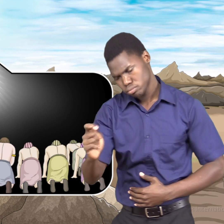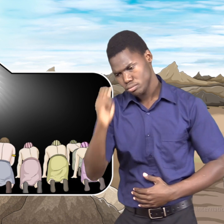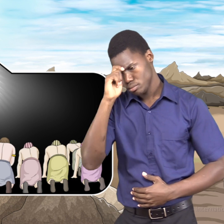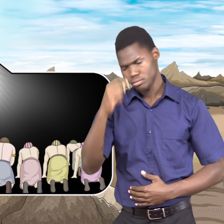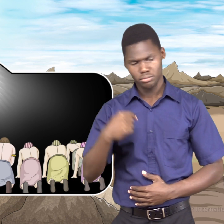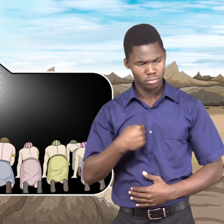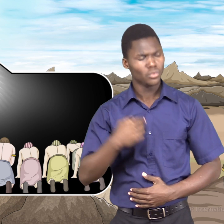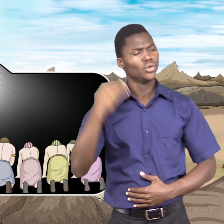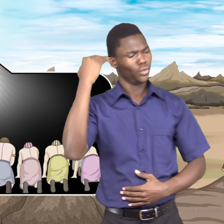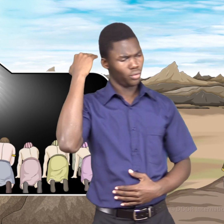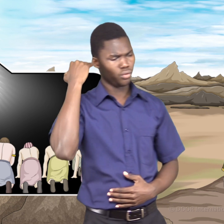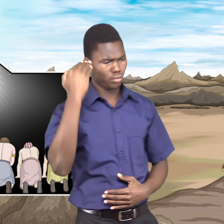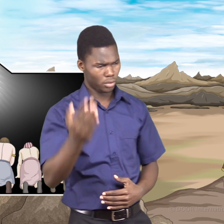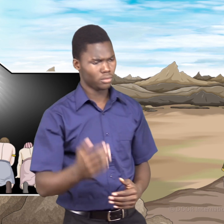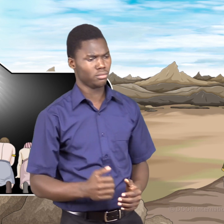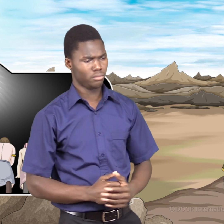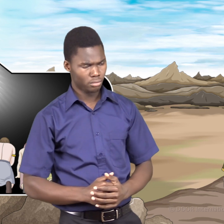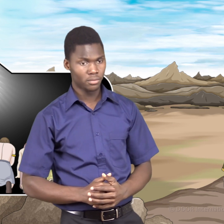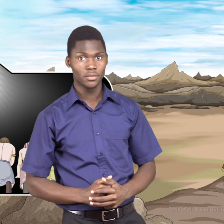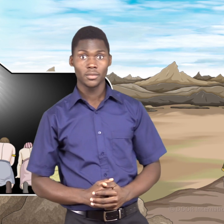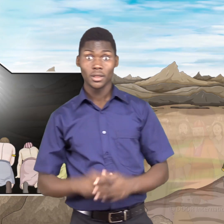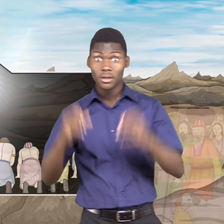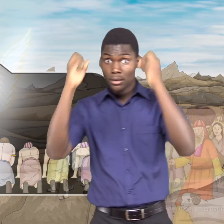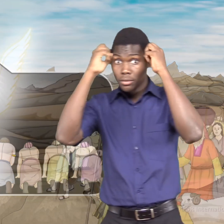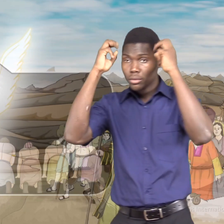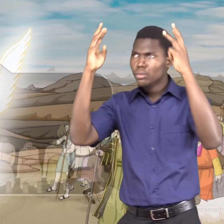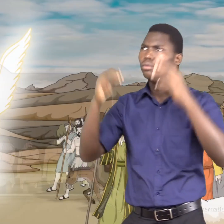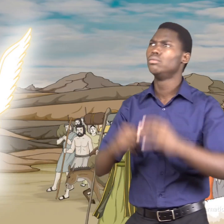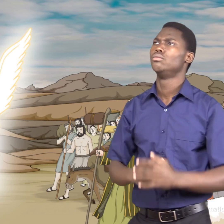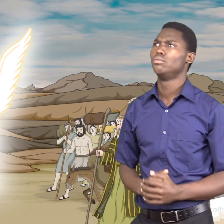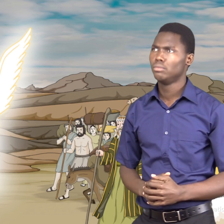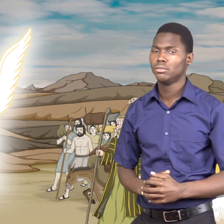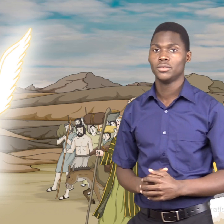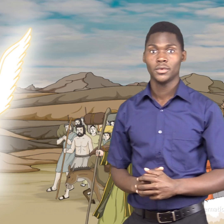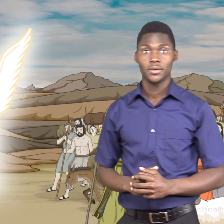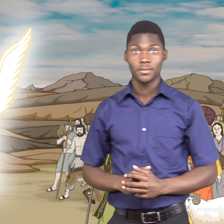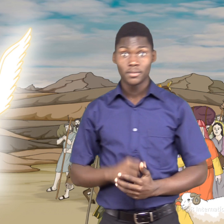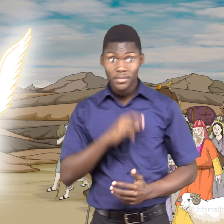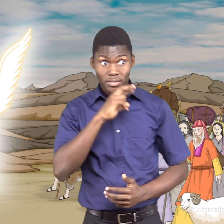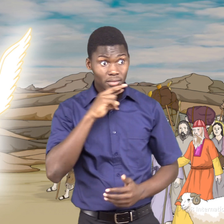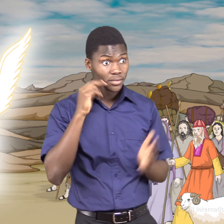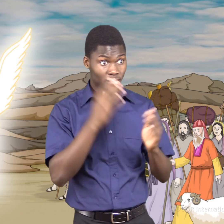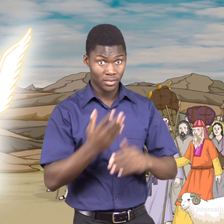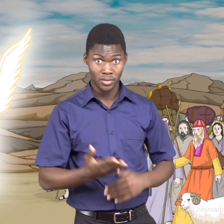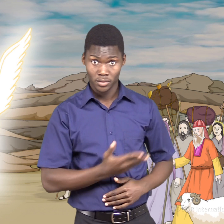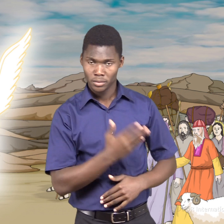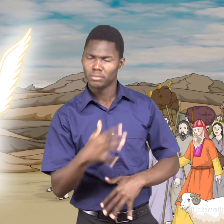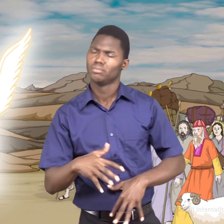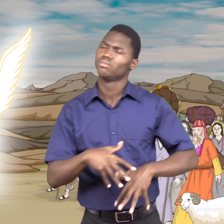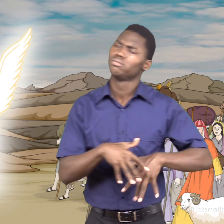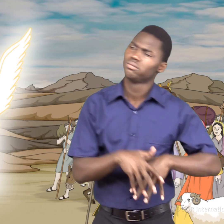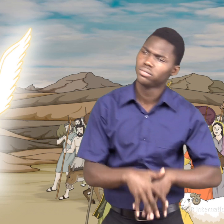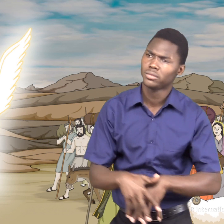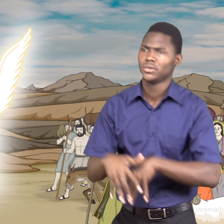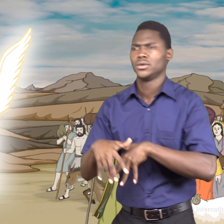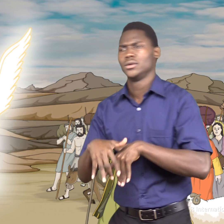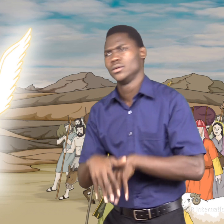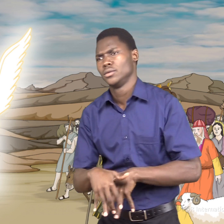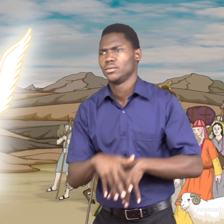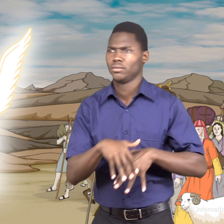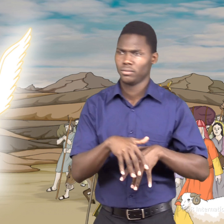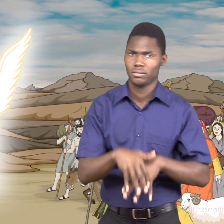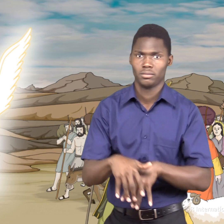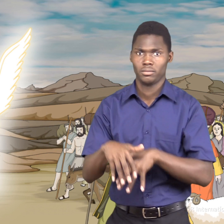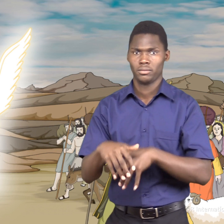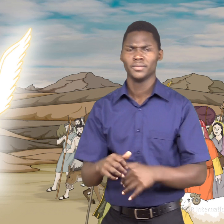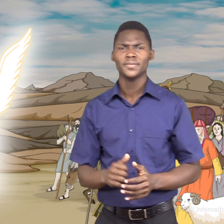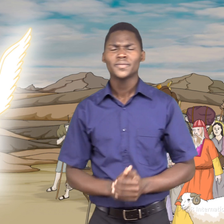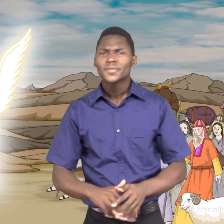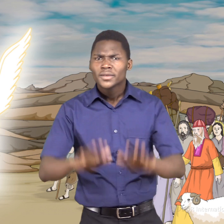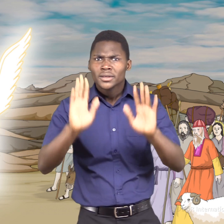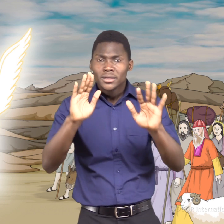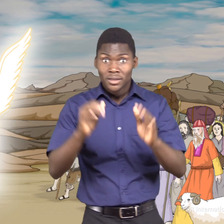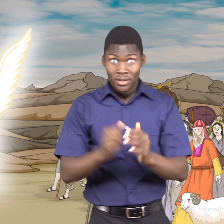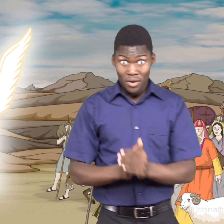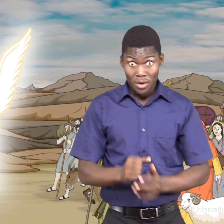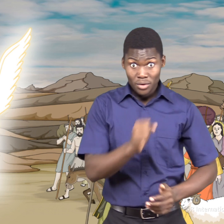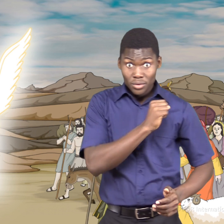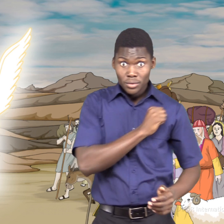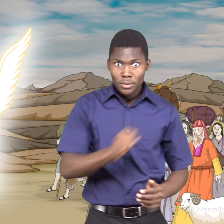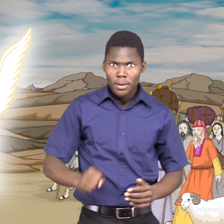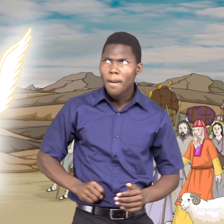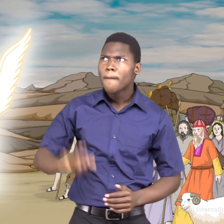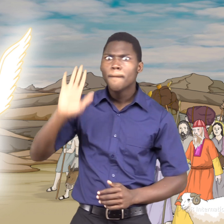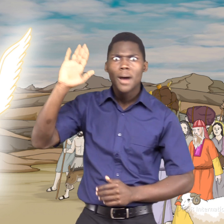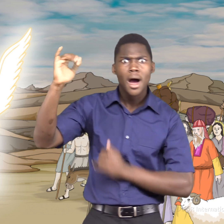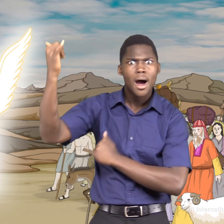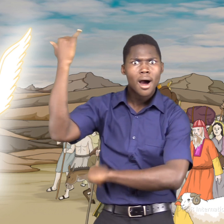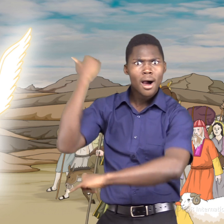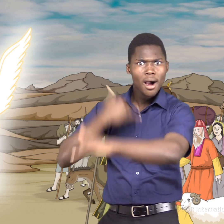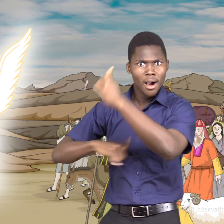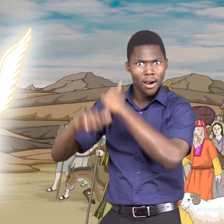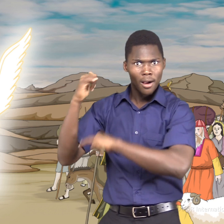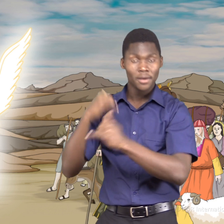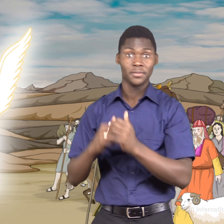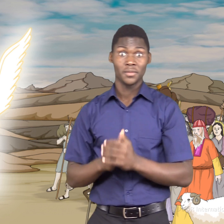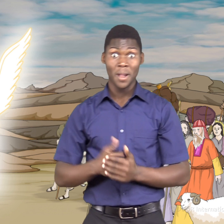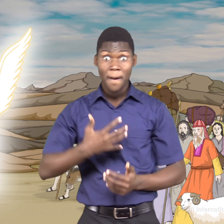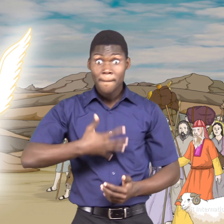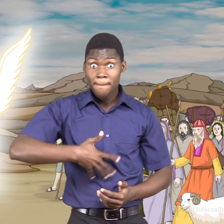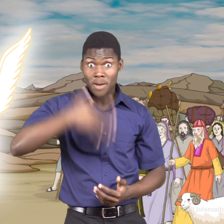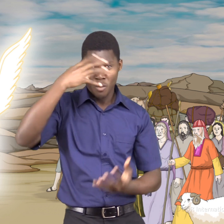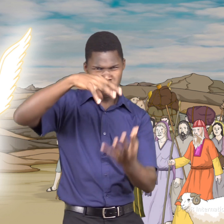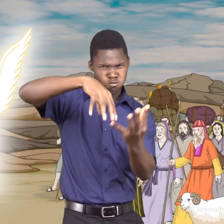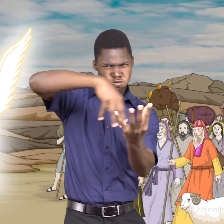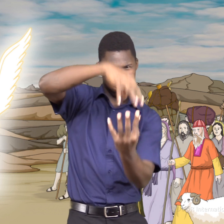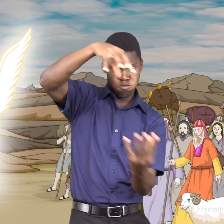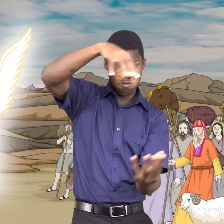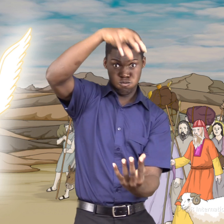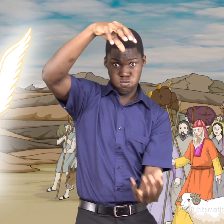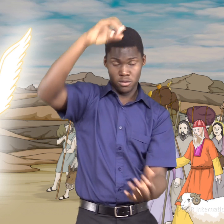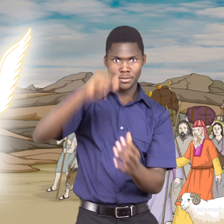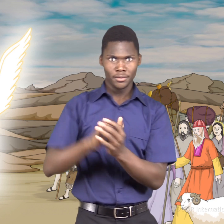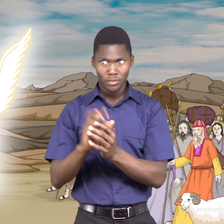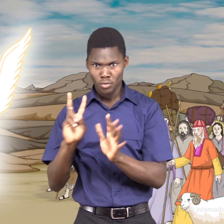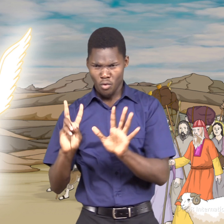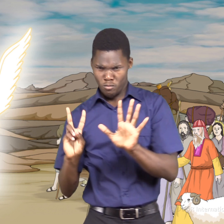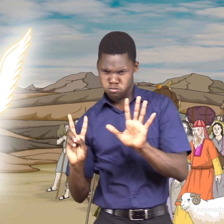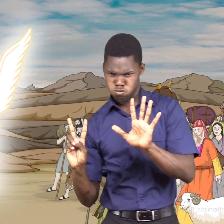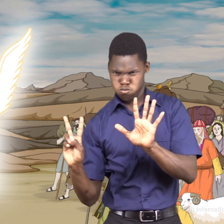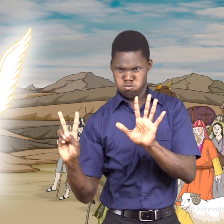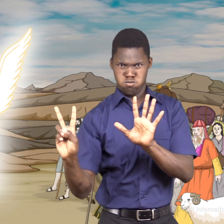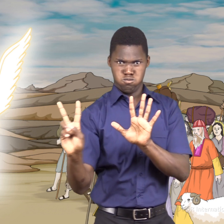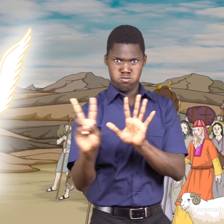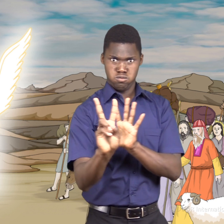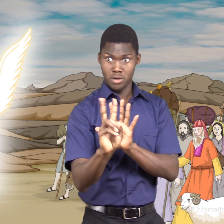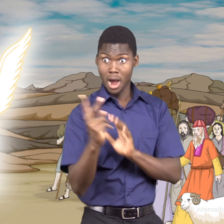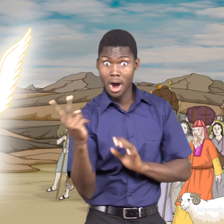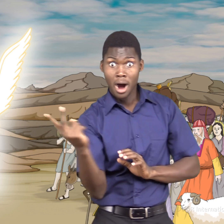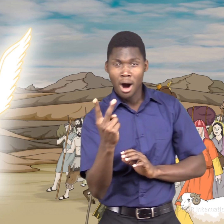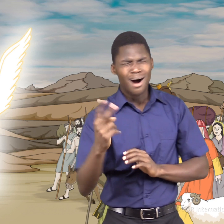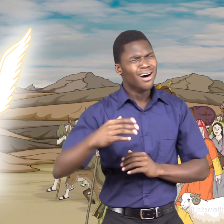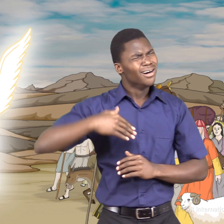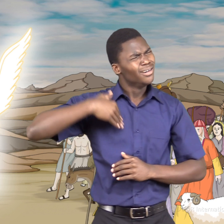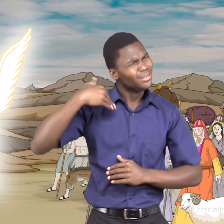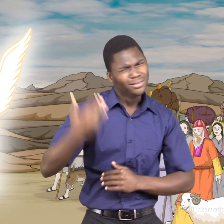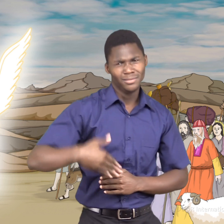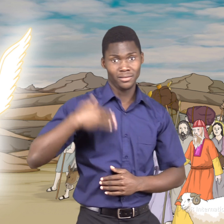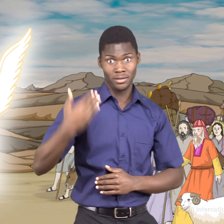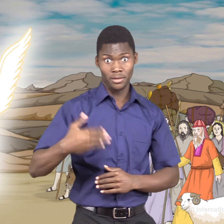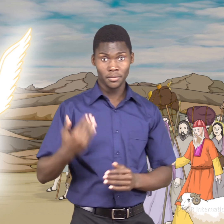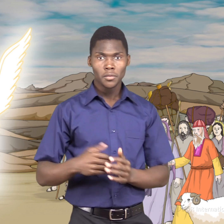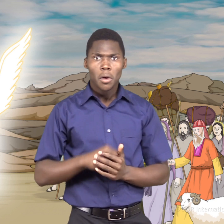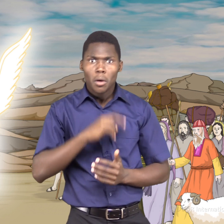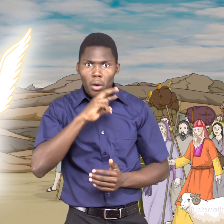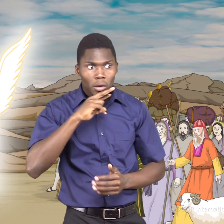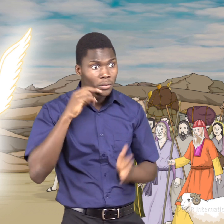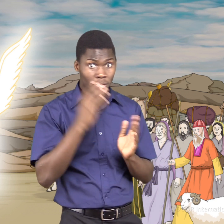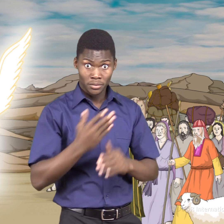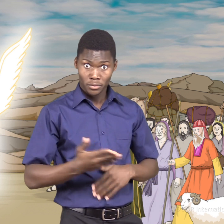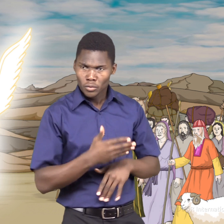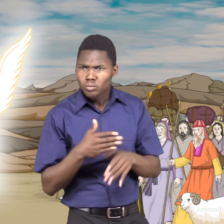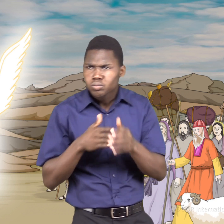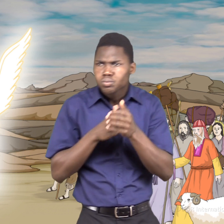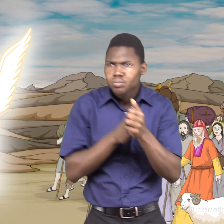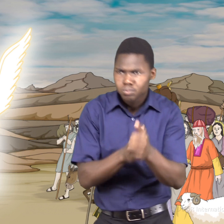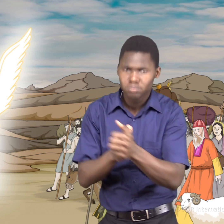And the angel of God, who had gone before the camp of Israel, withdrew and went behind them.